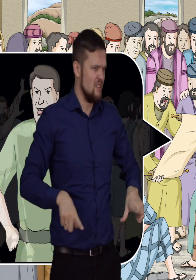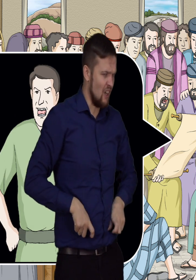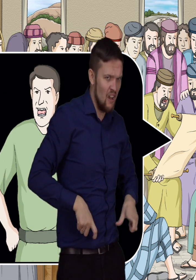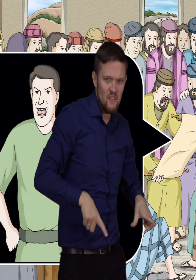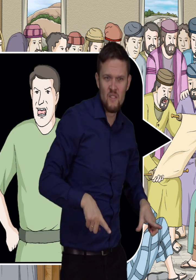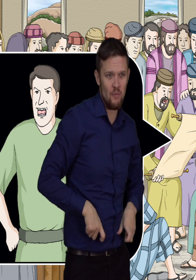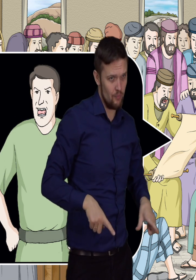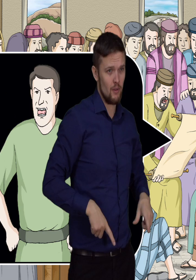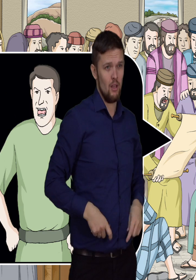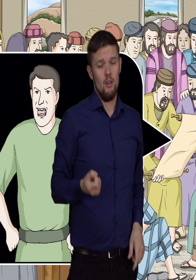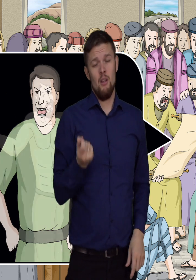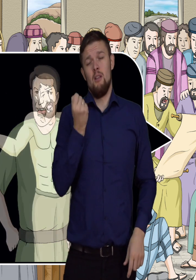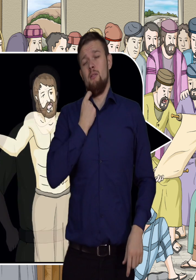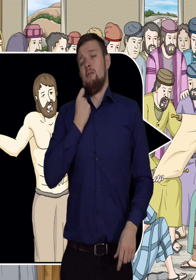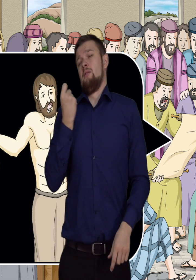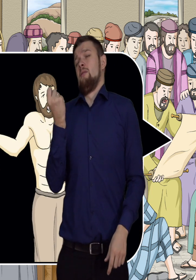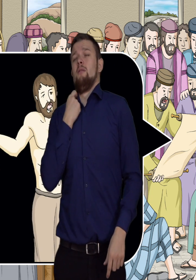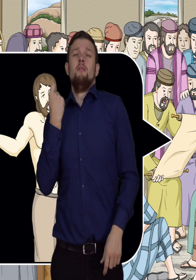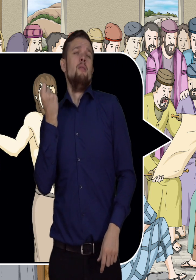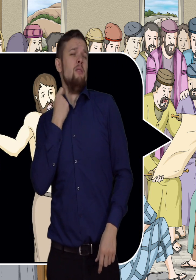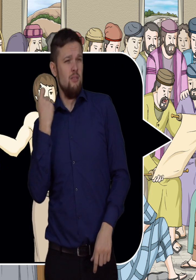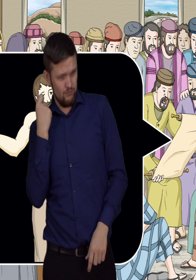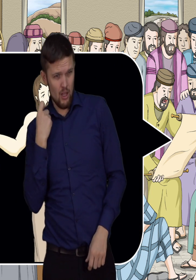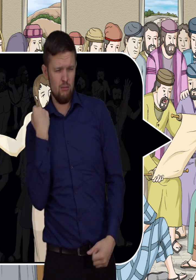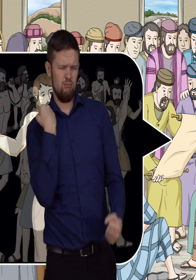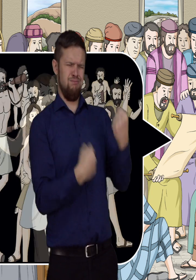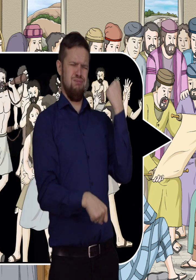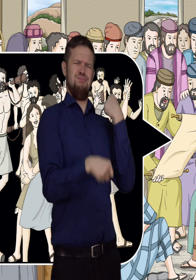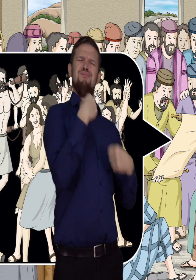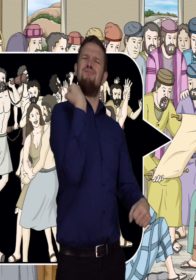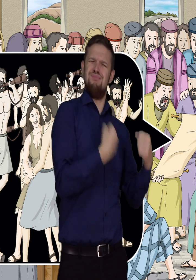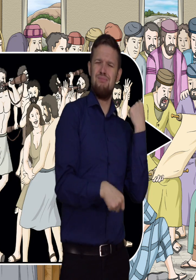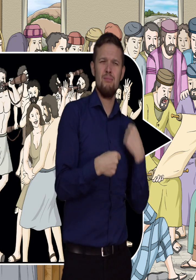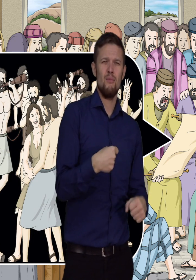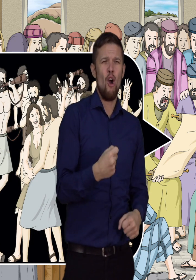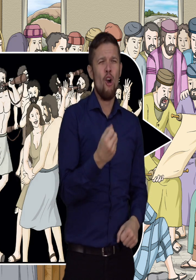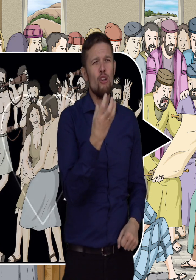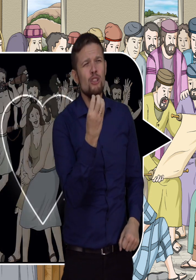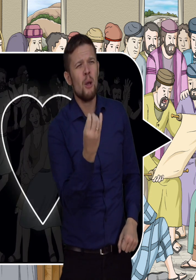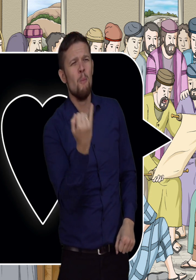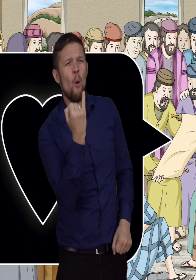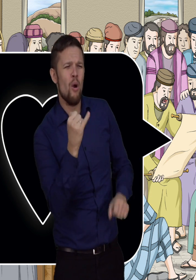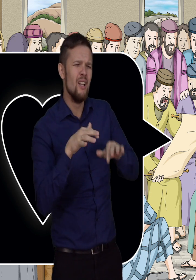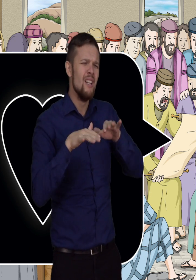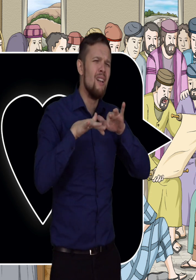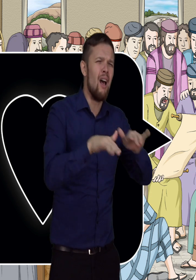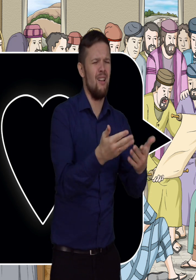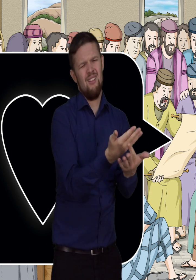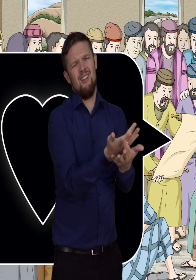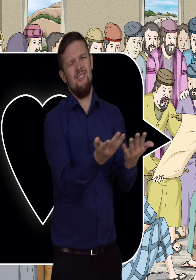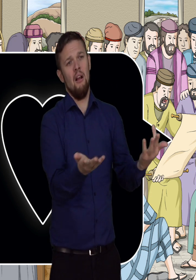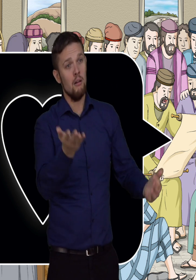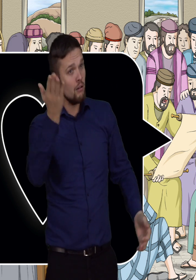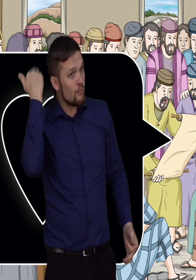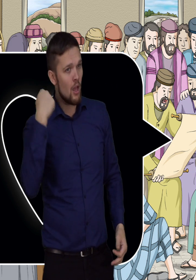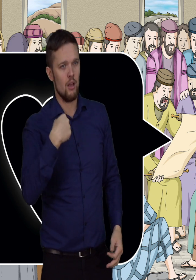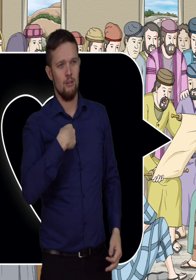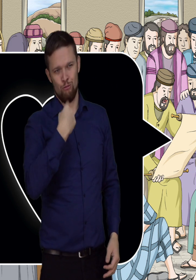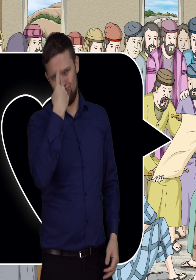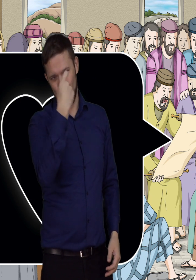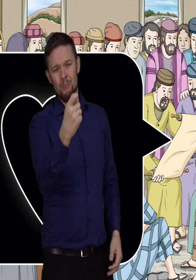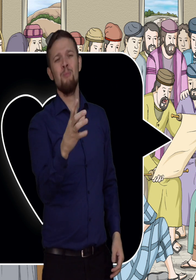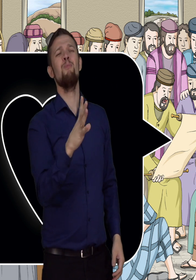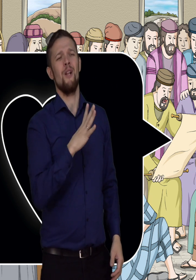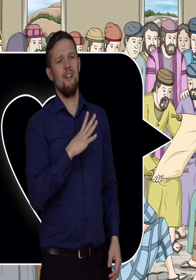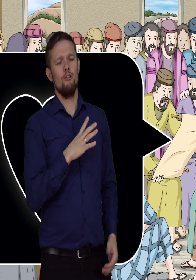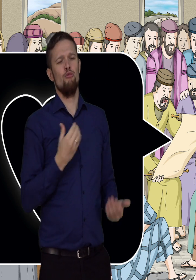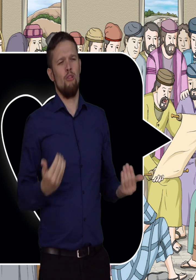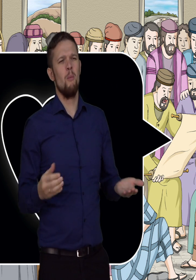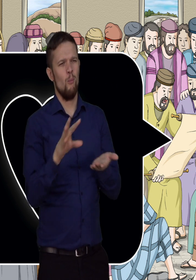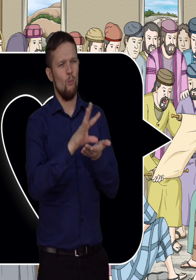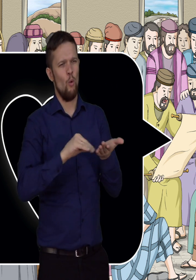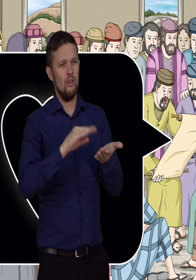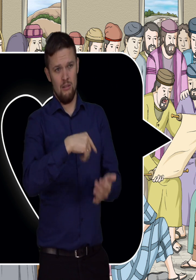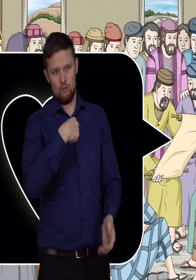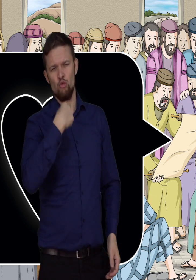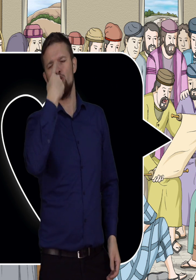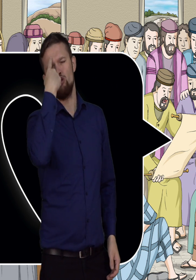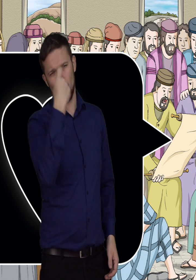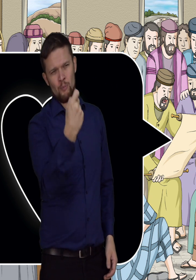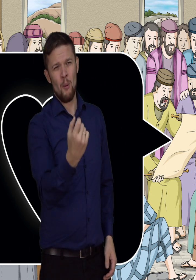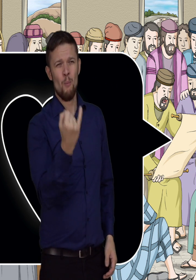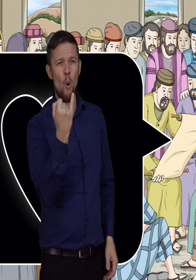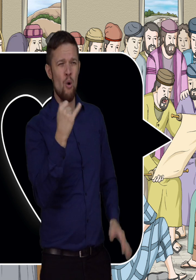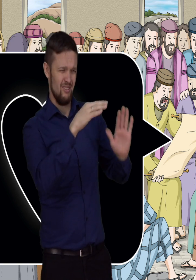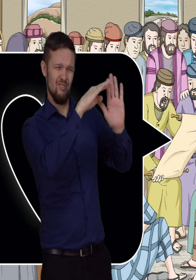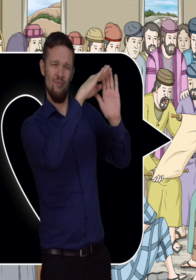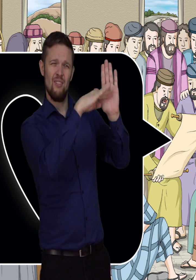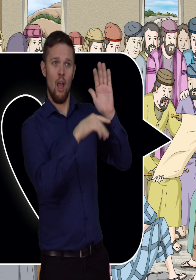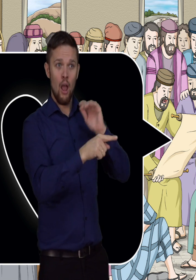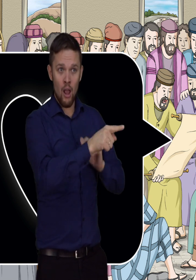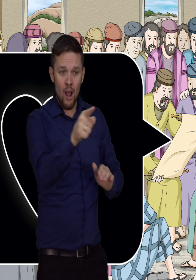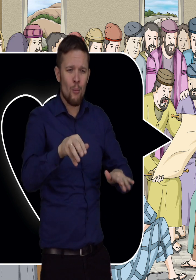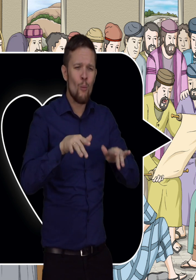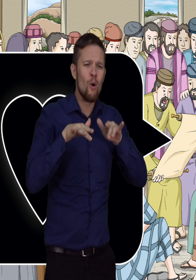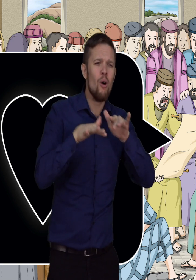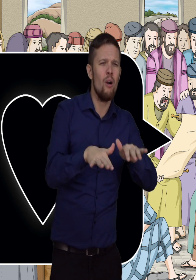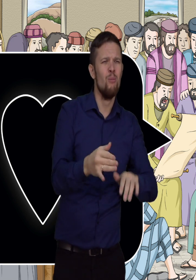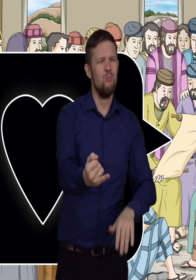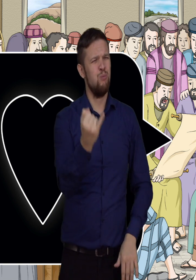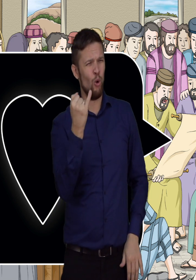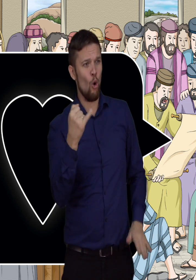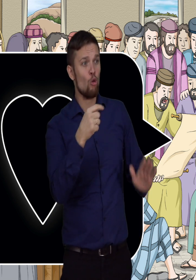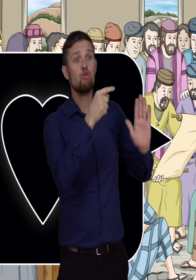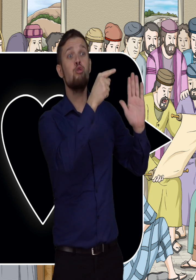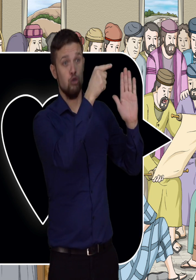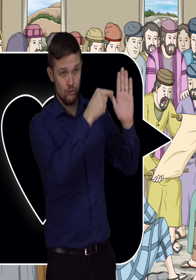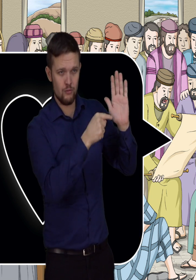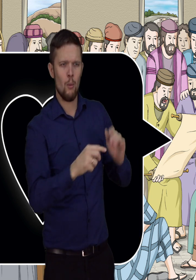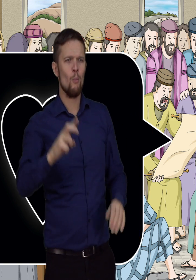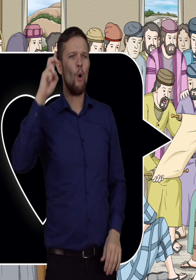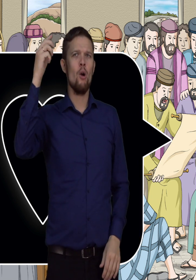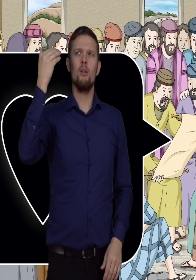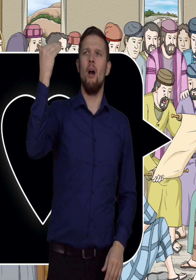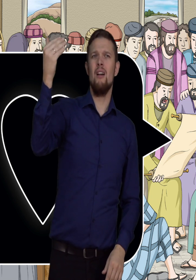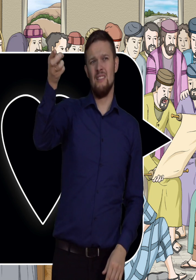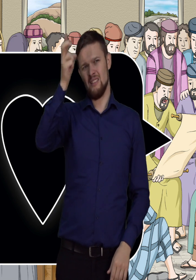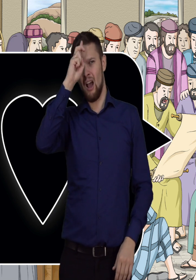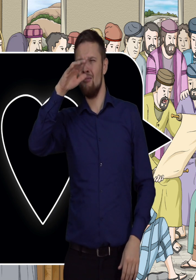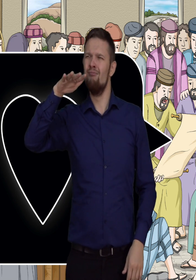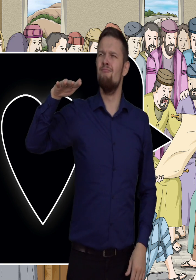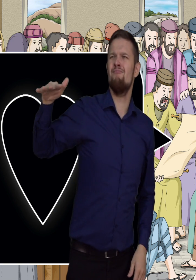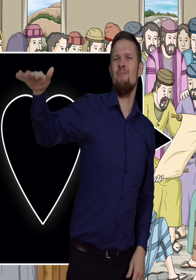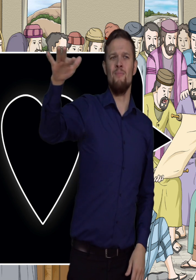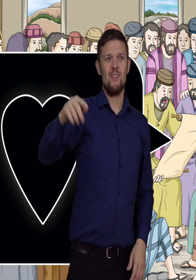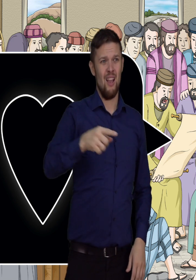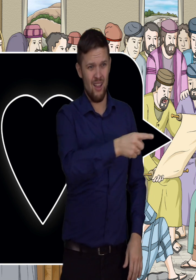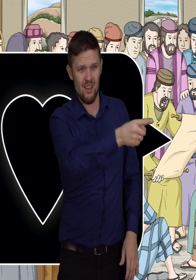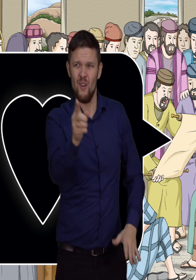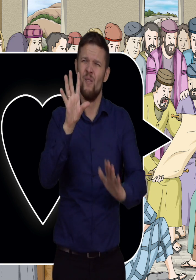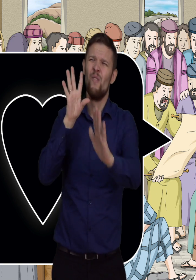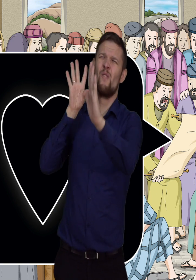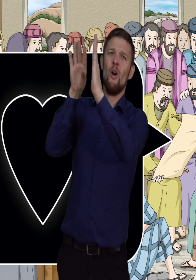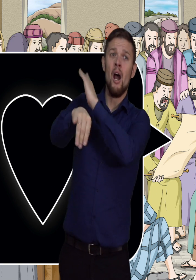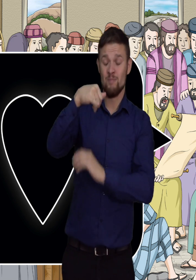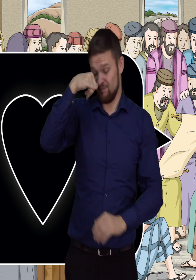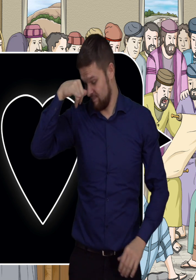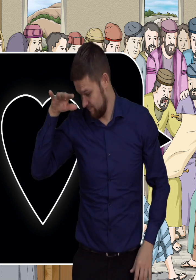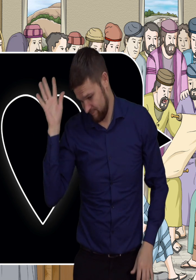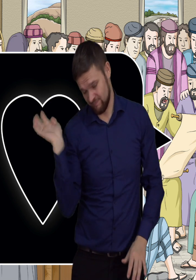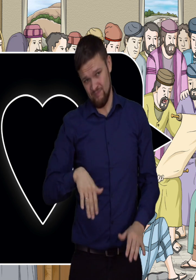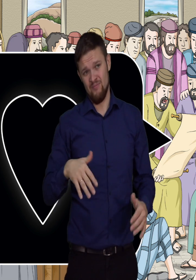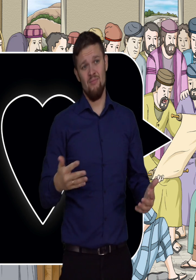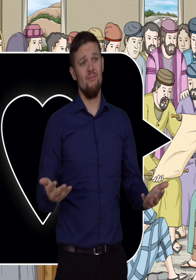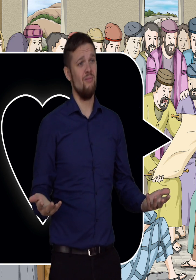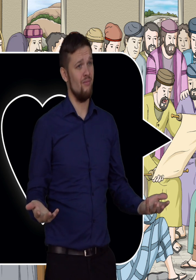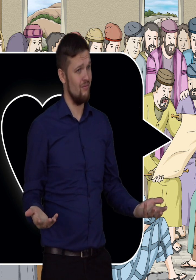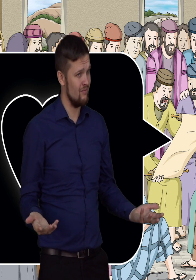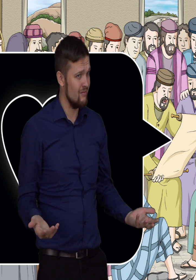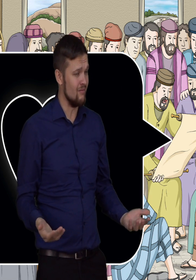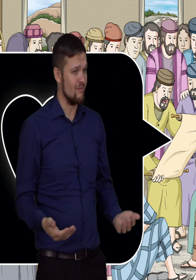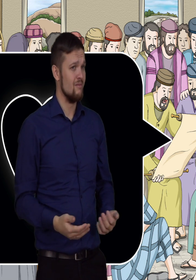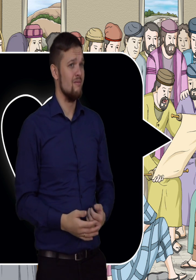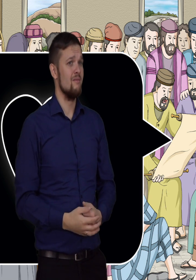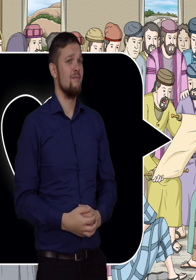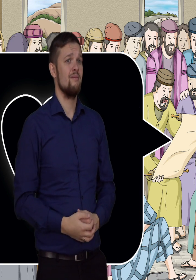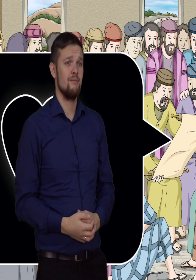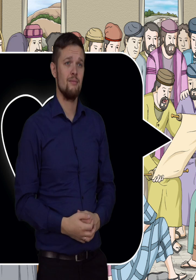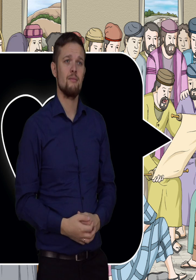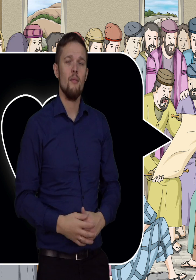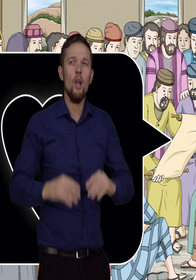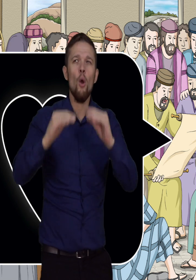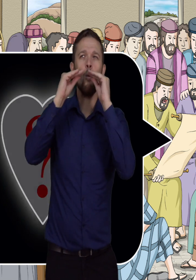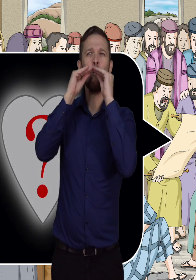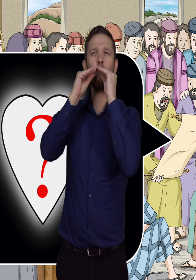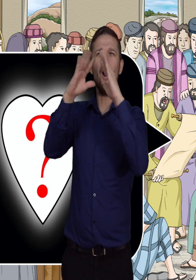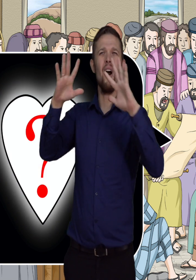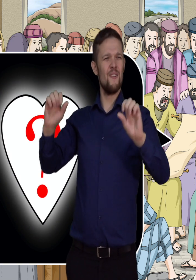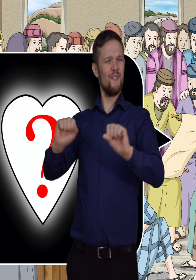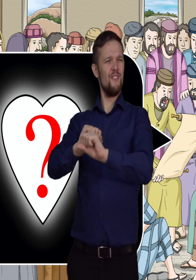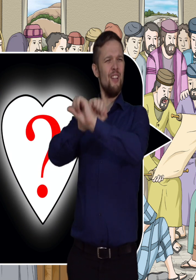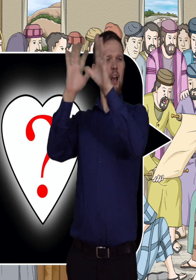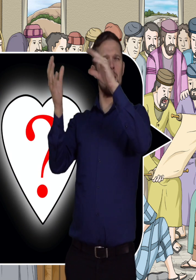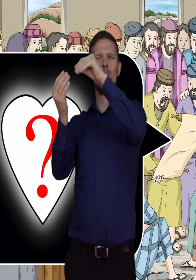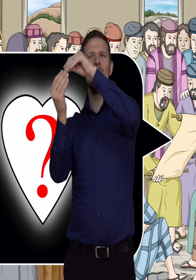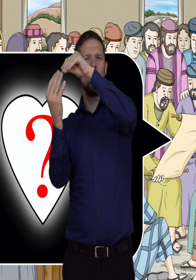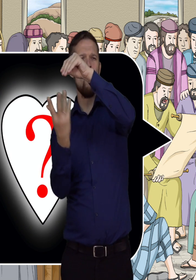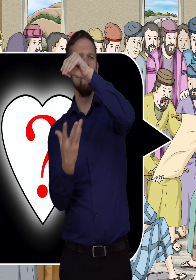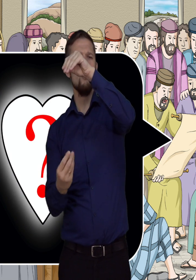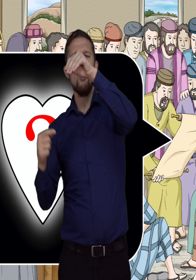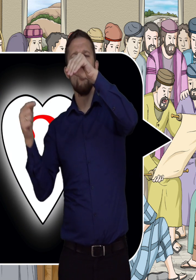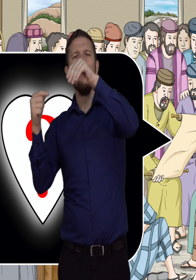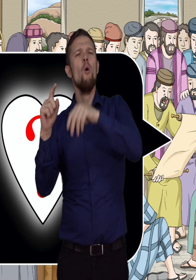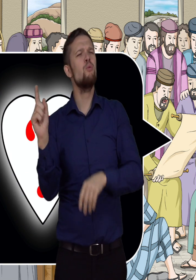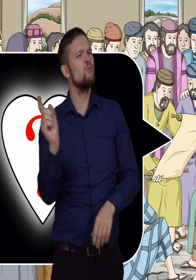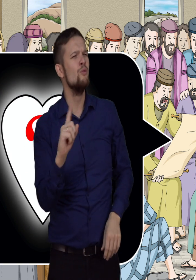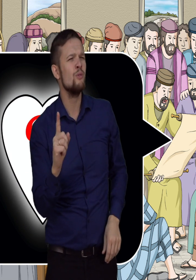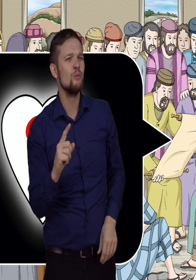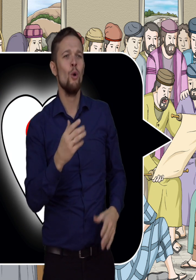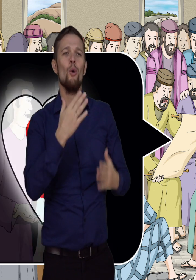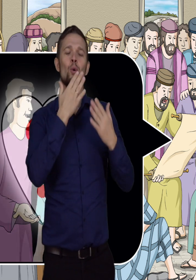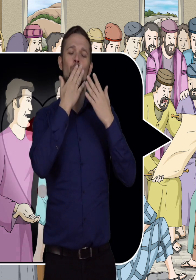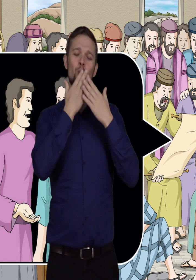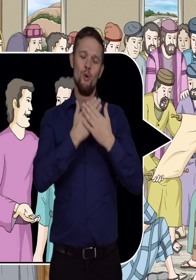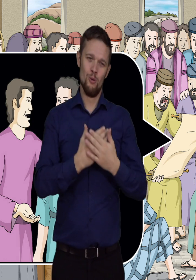drunkenness, orgies, and the like. I warn you, as I did before, that those who practice such things will not inherit the kingdom of God.